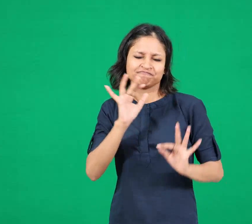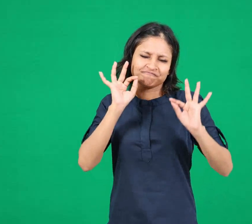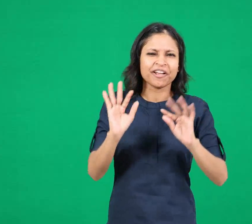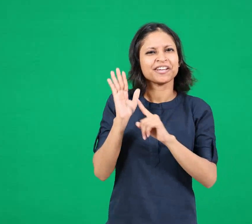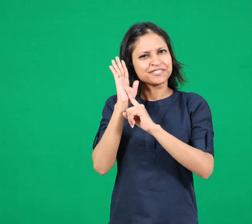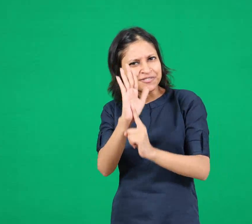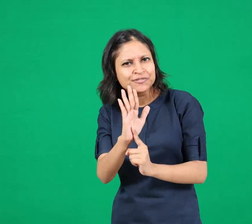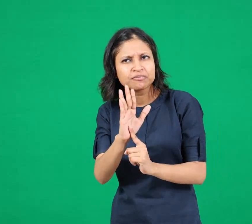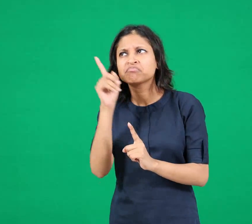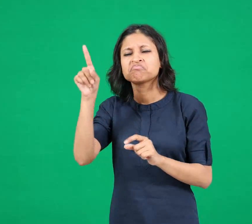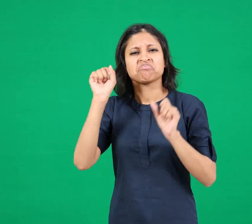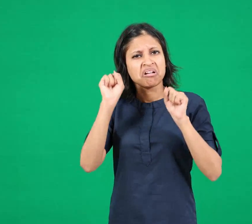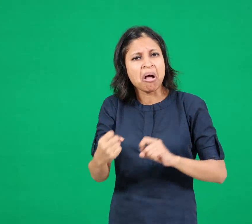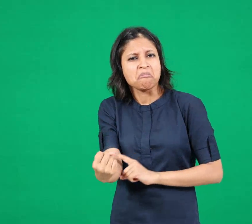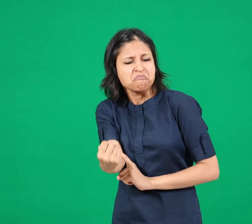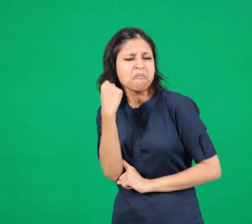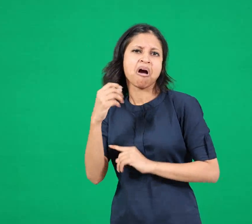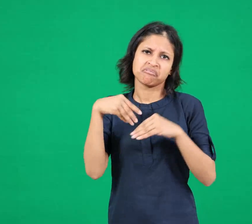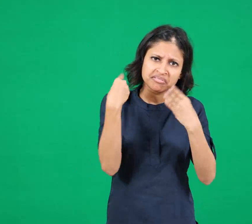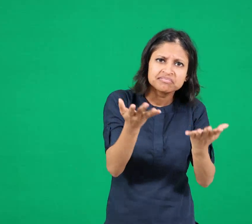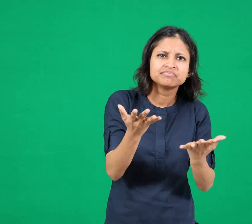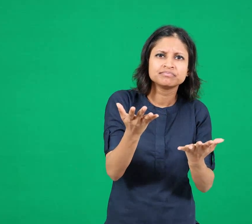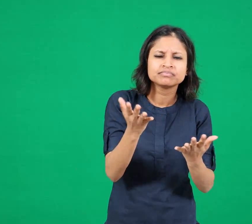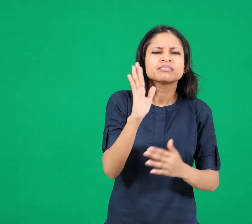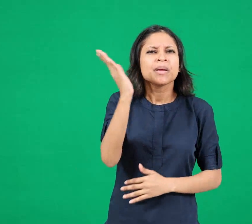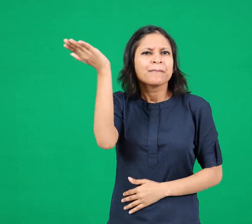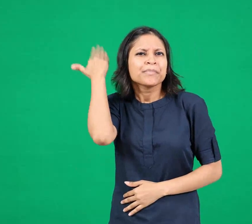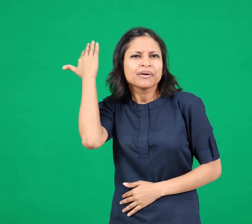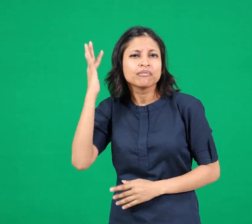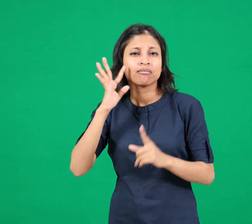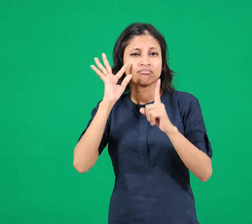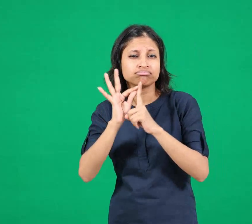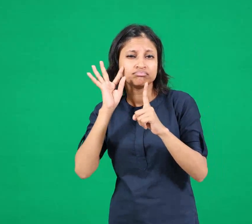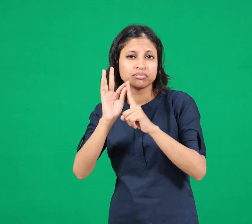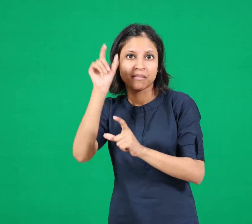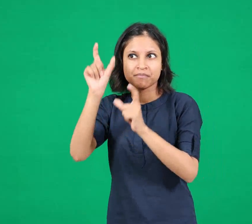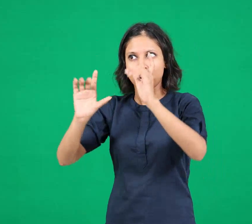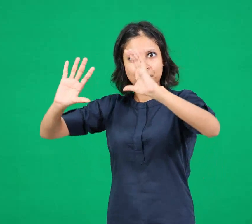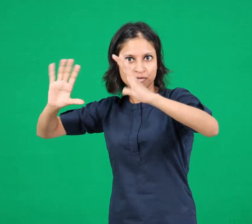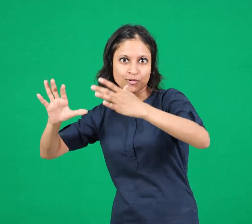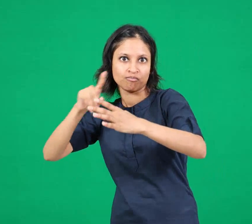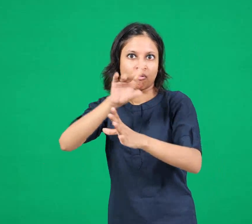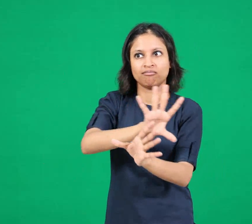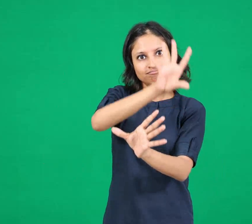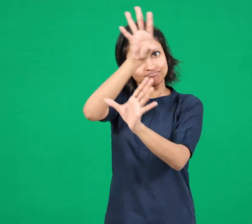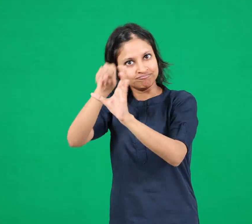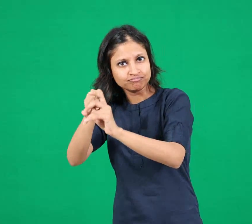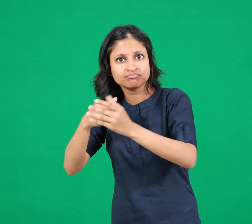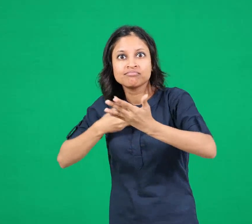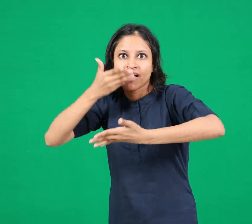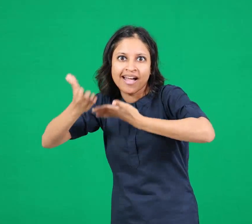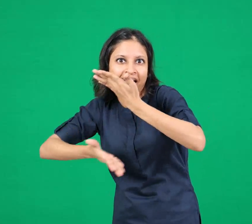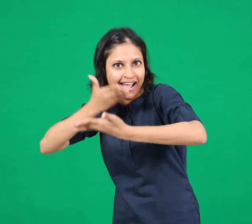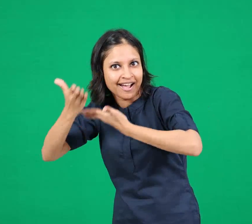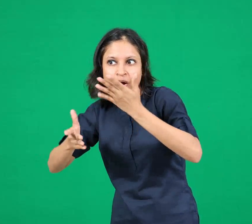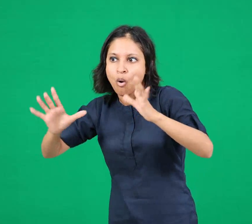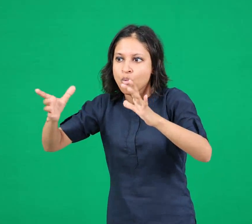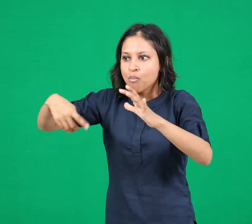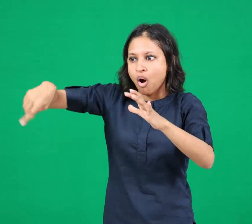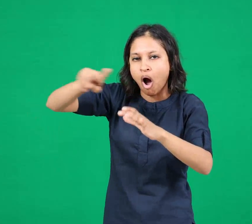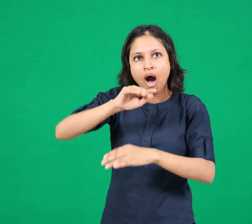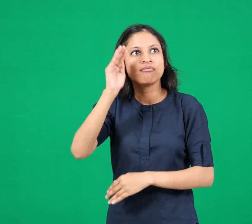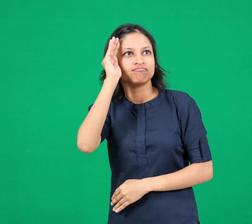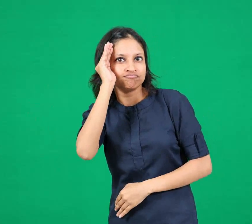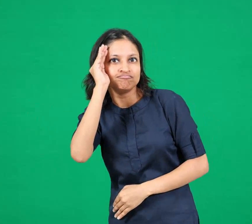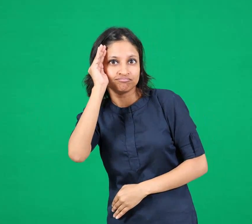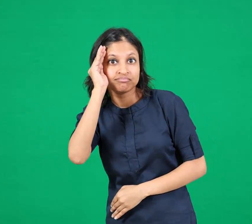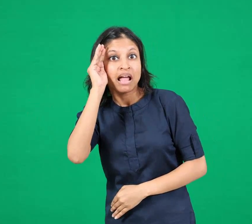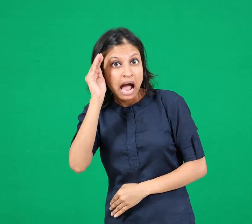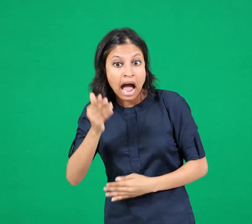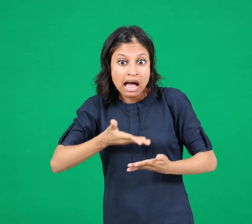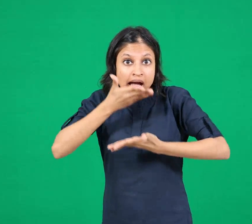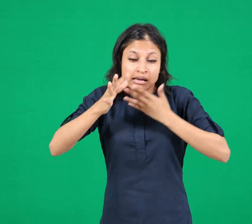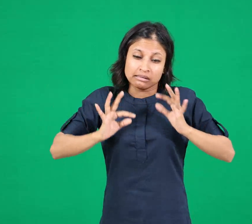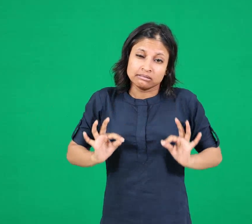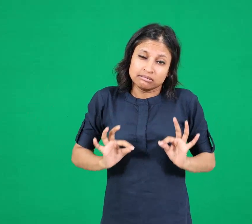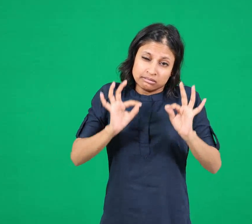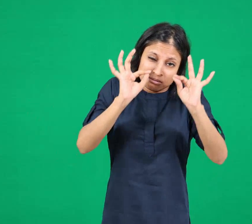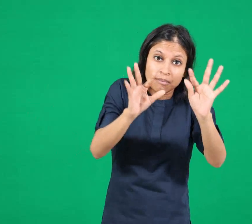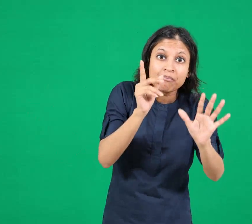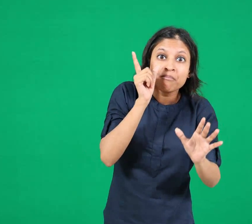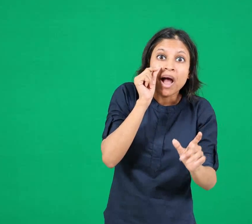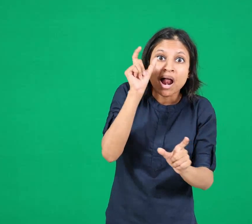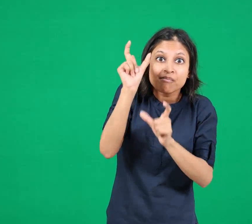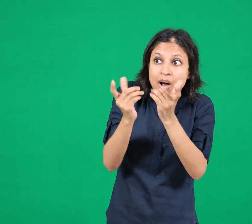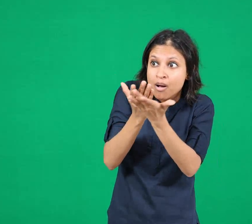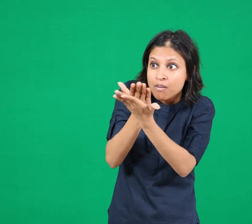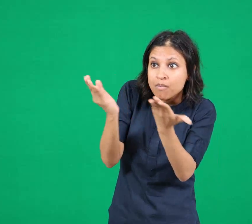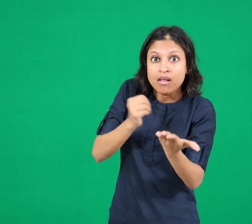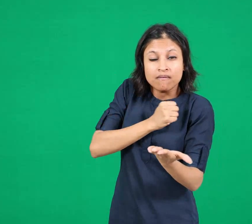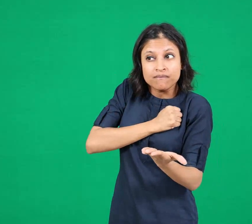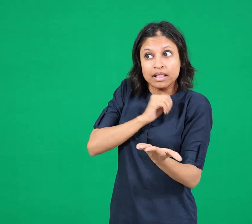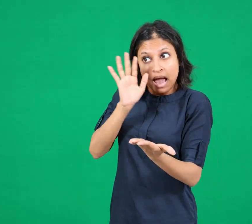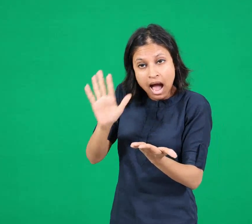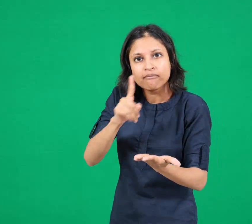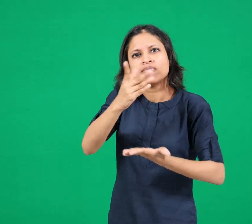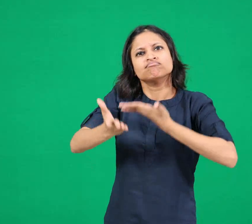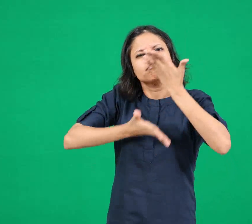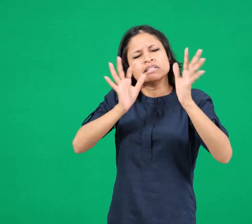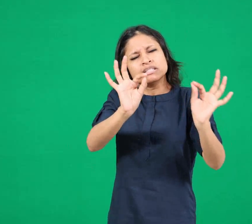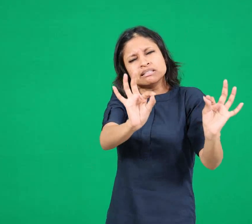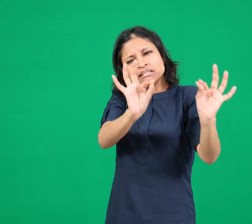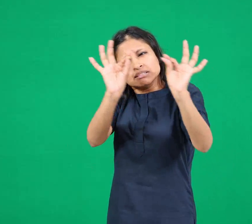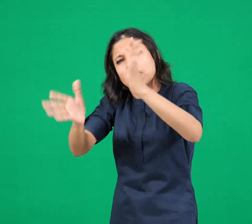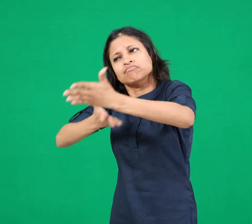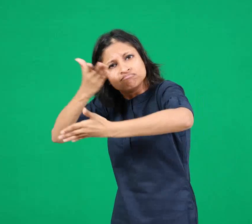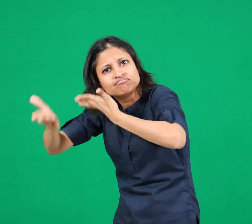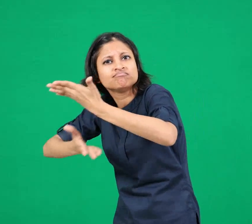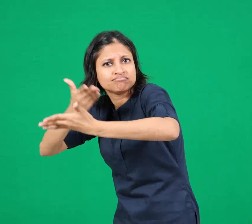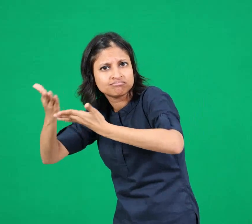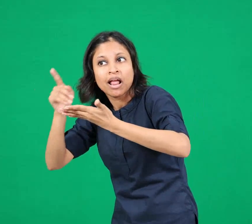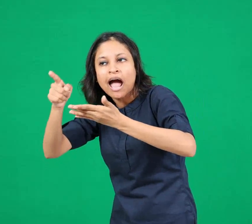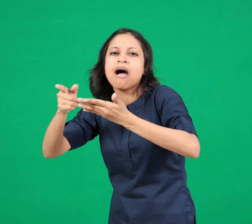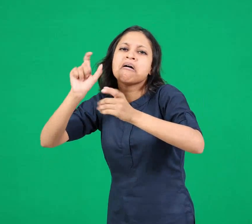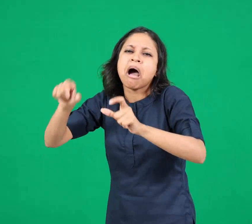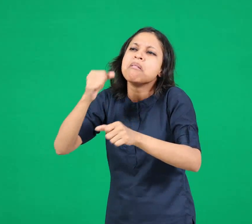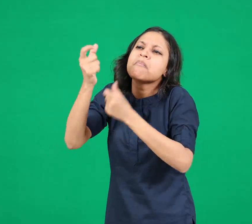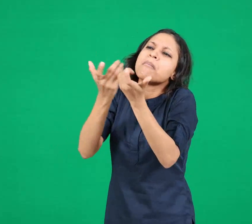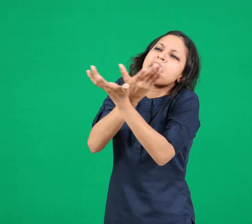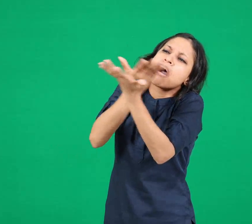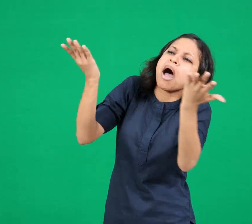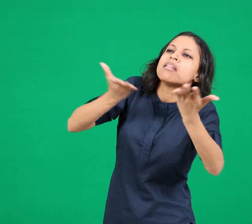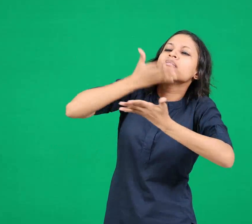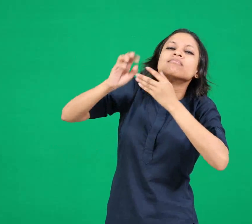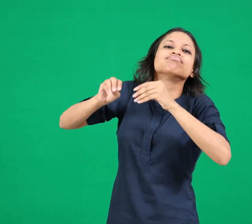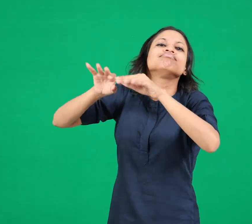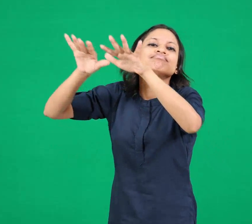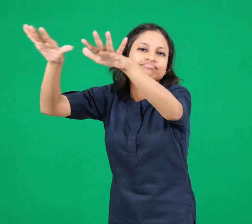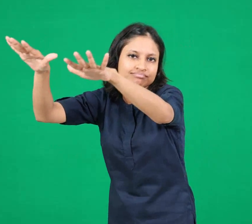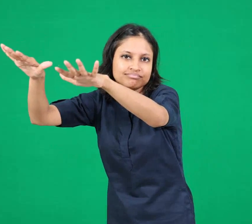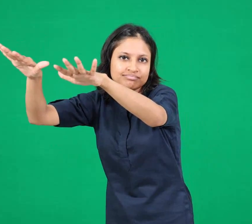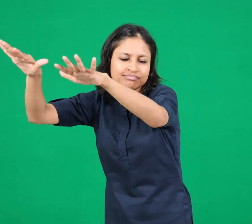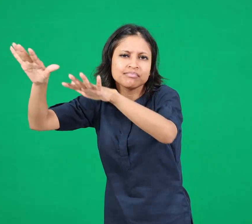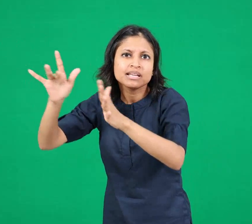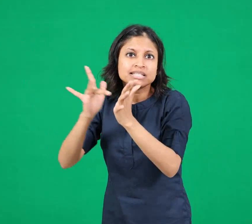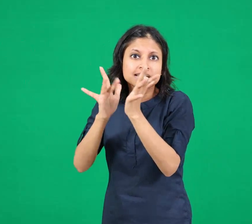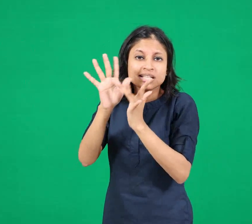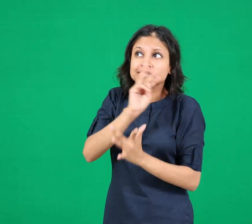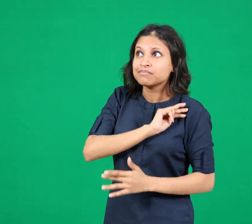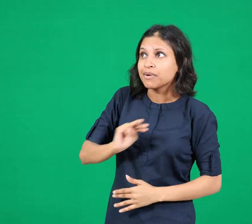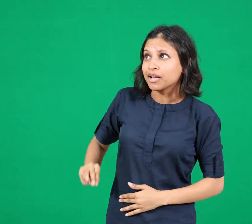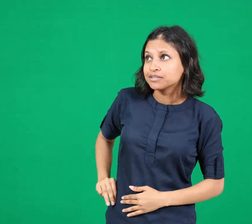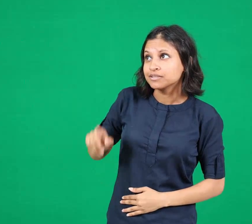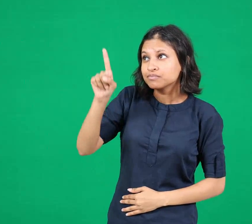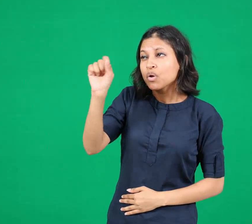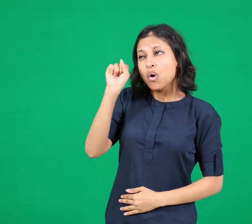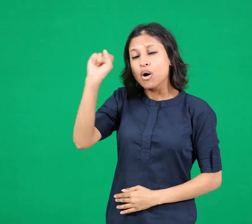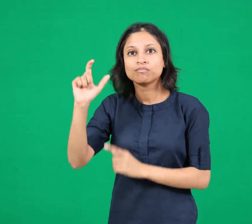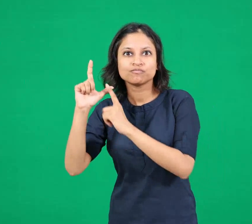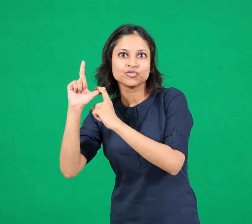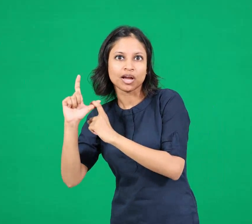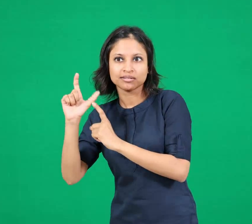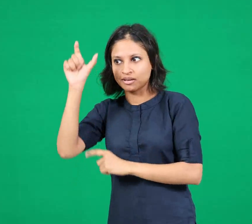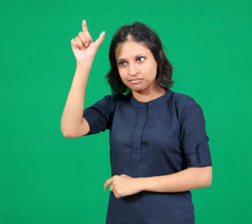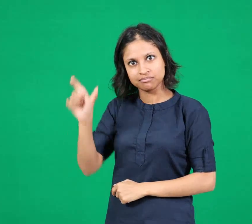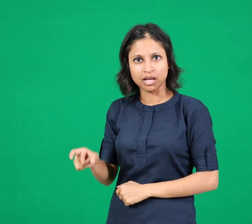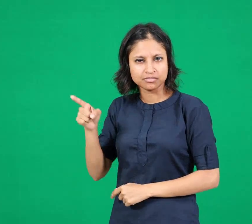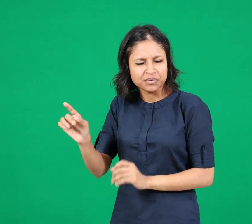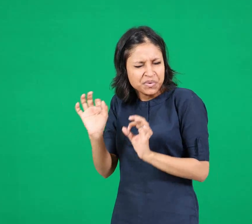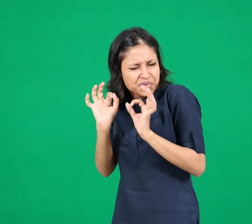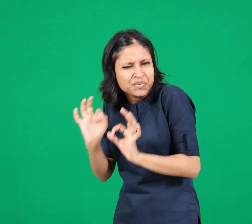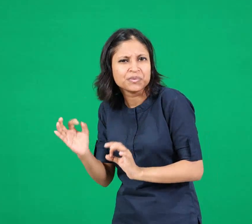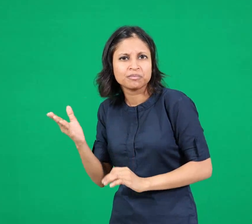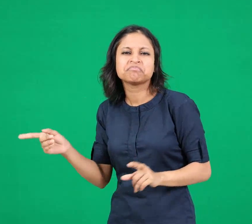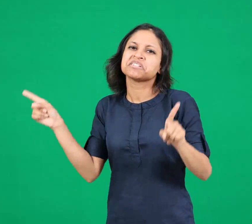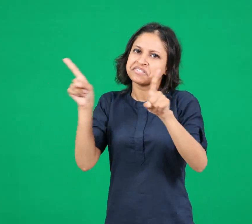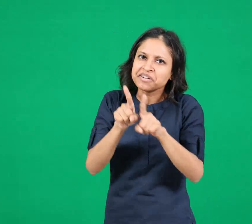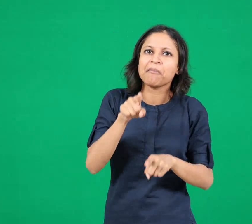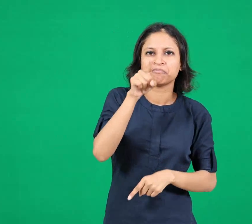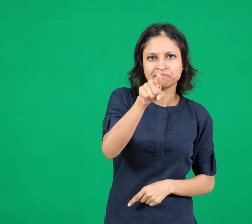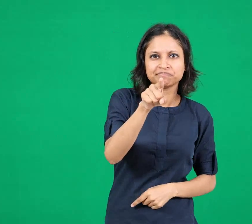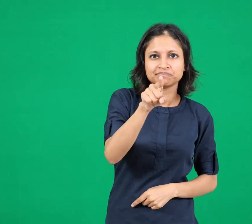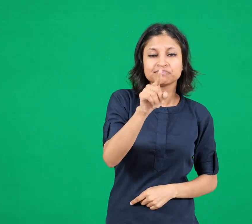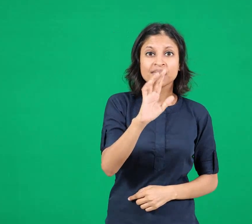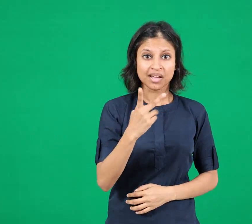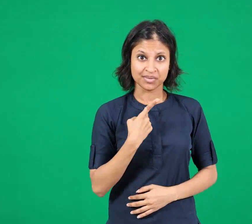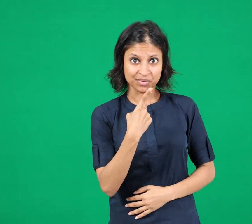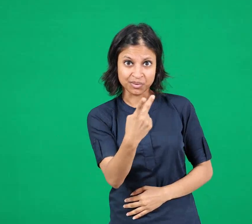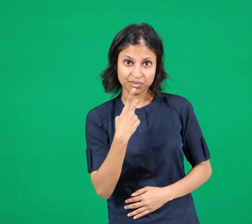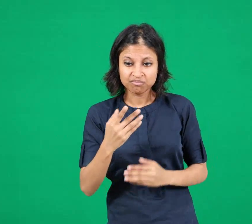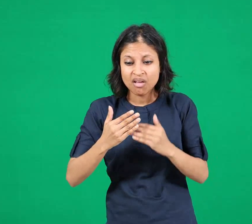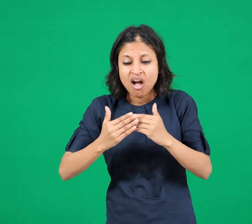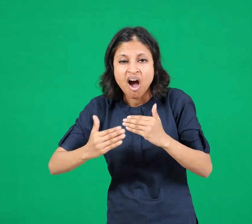And the things that you have heard me say among many witnesses, entrust these to faithful men who will be qualified to teach others as well.